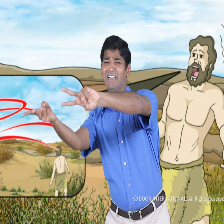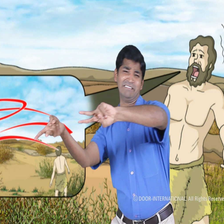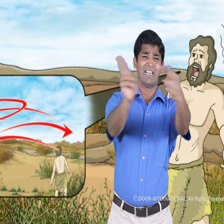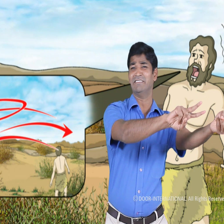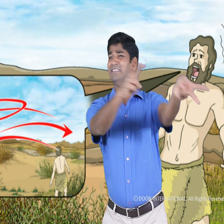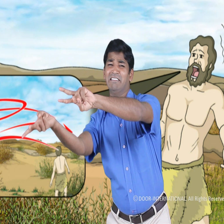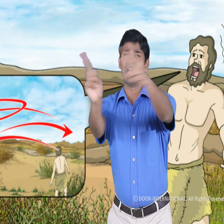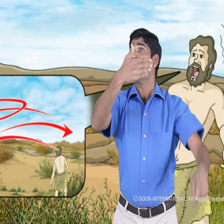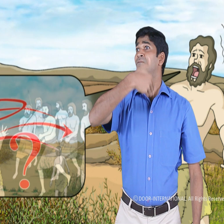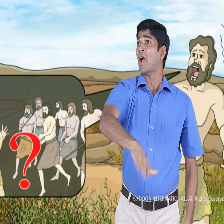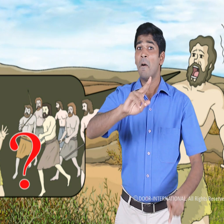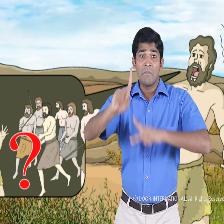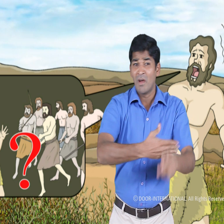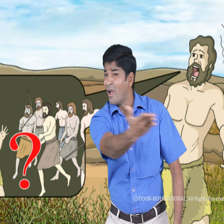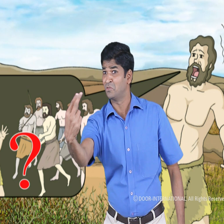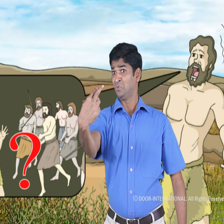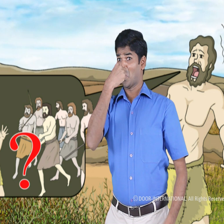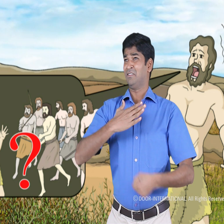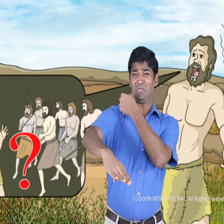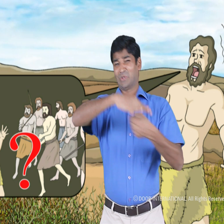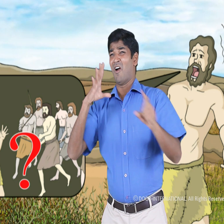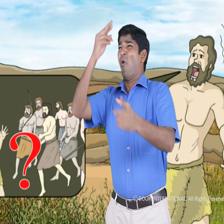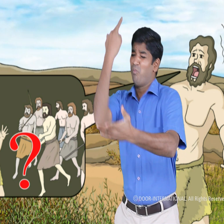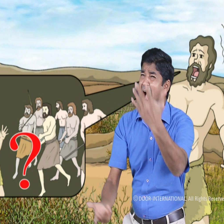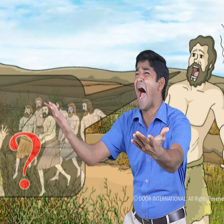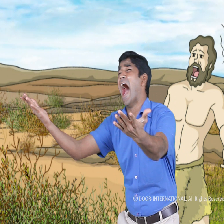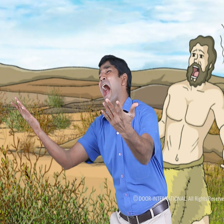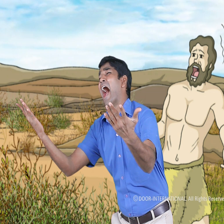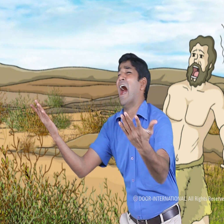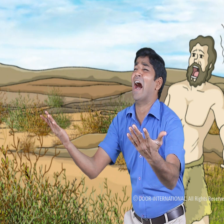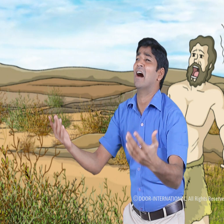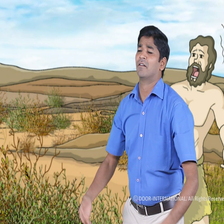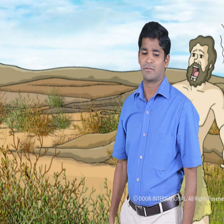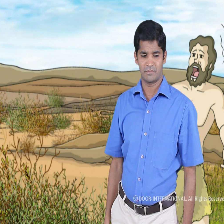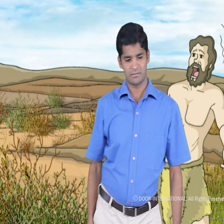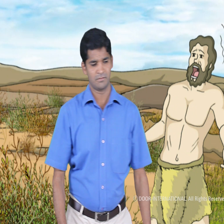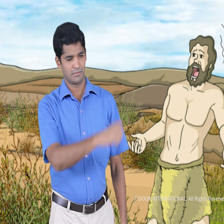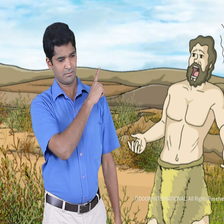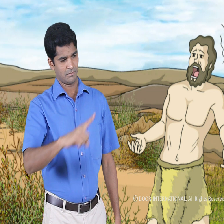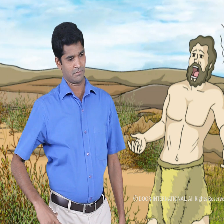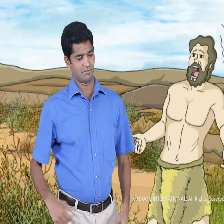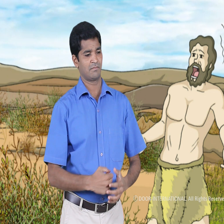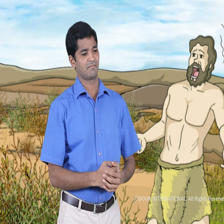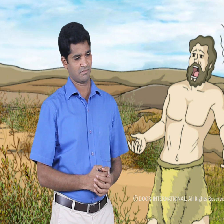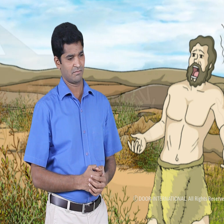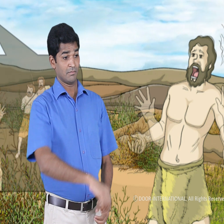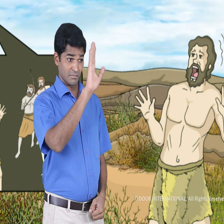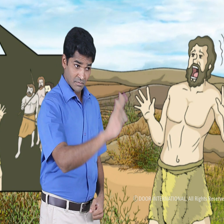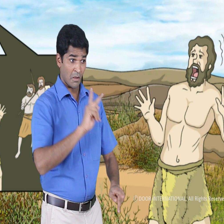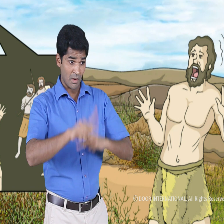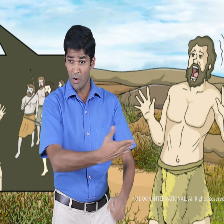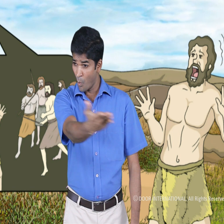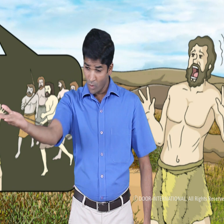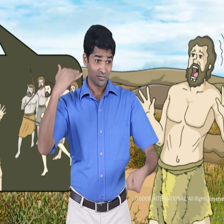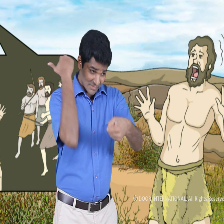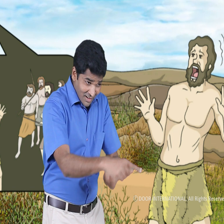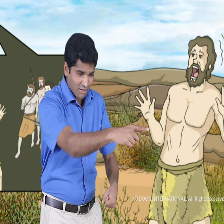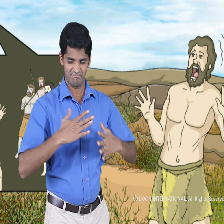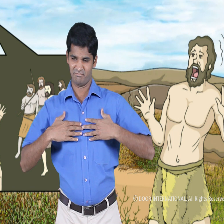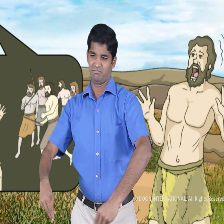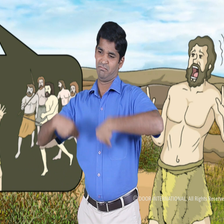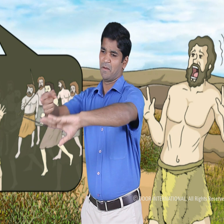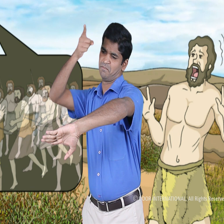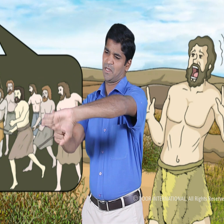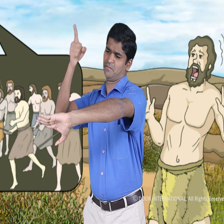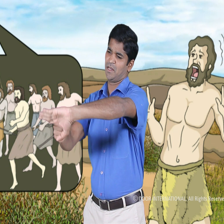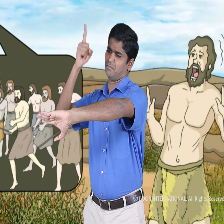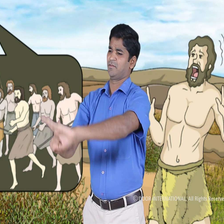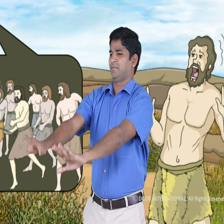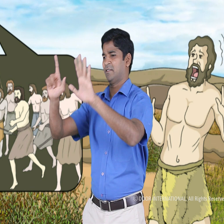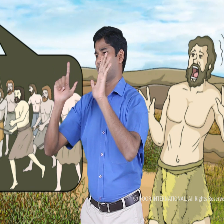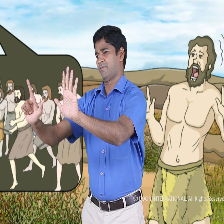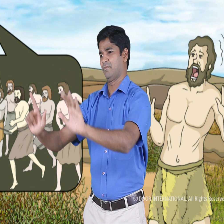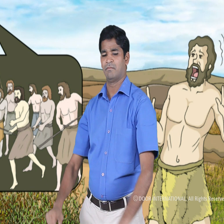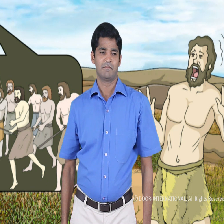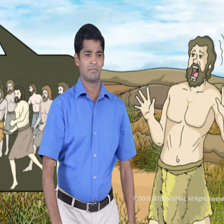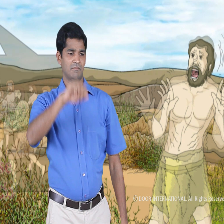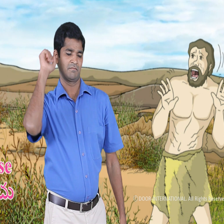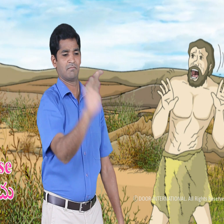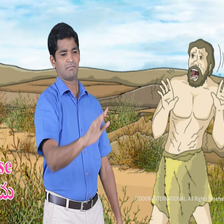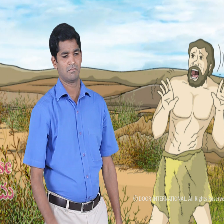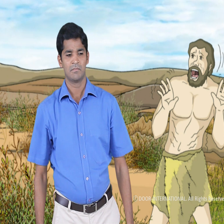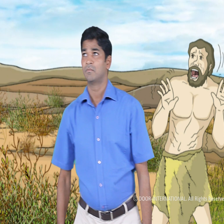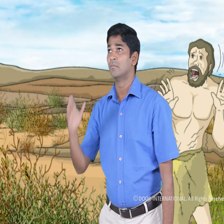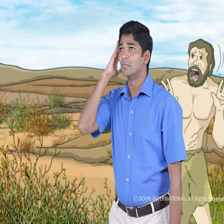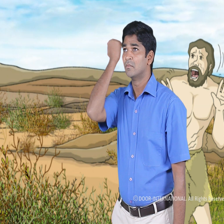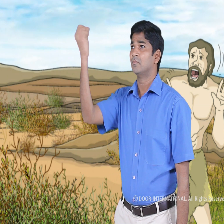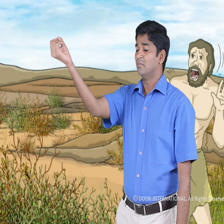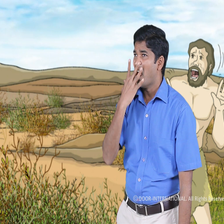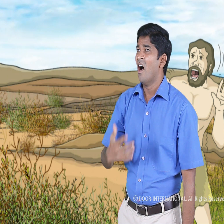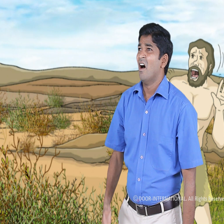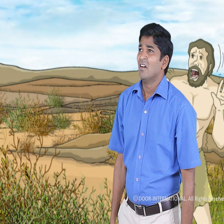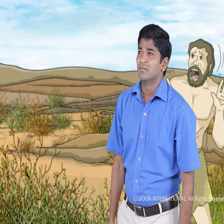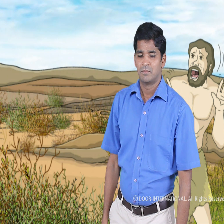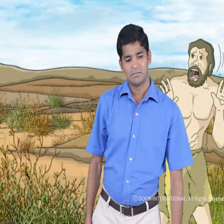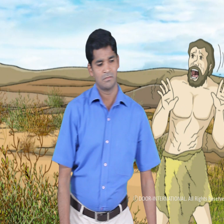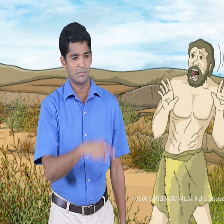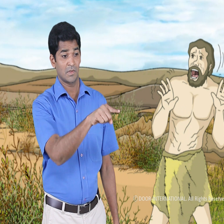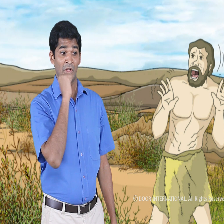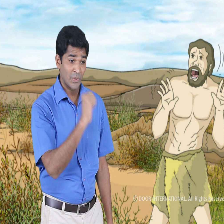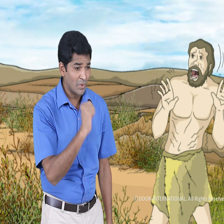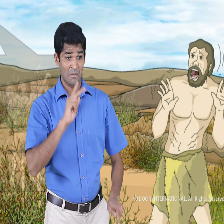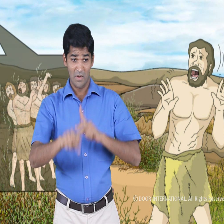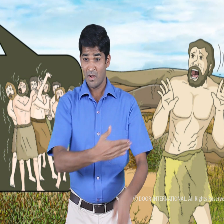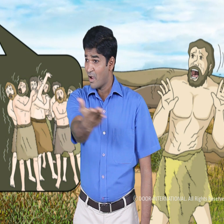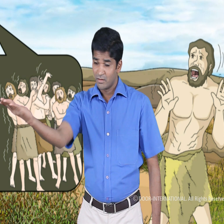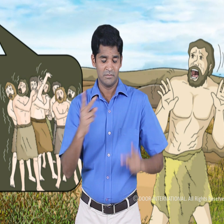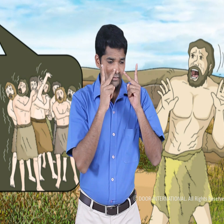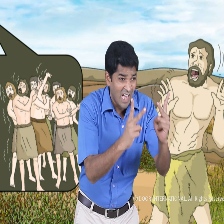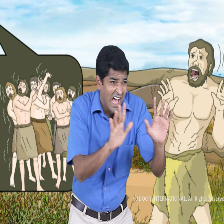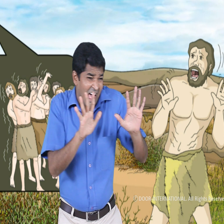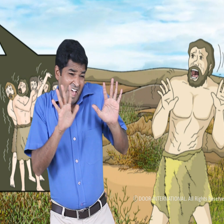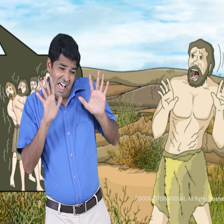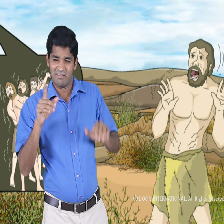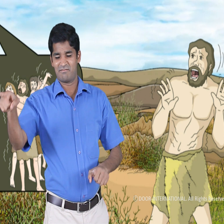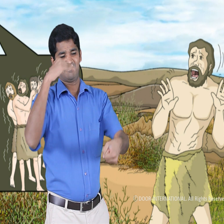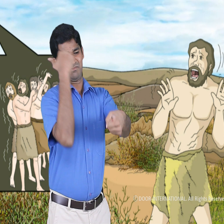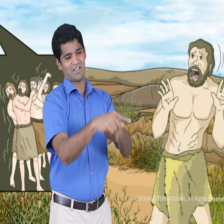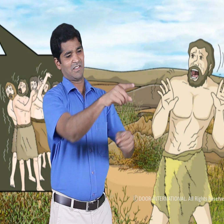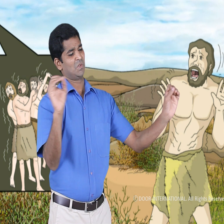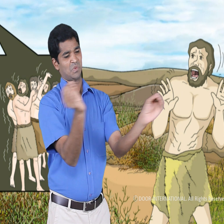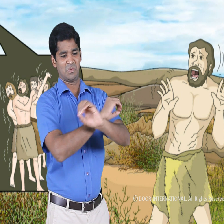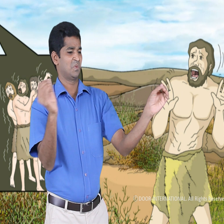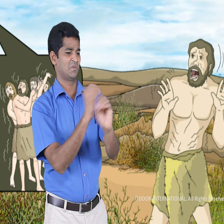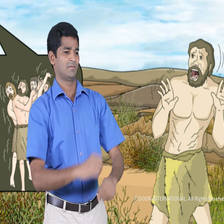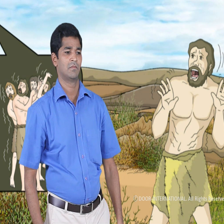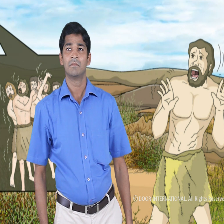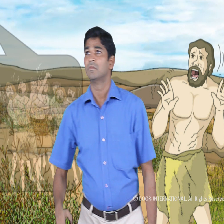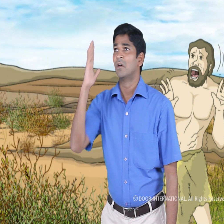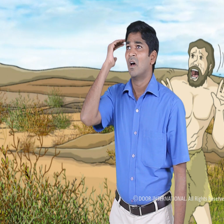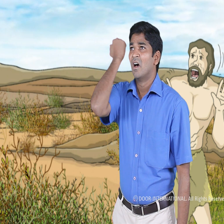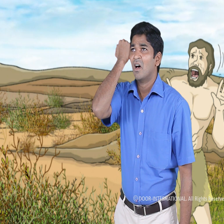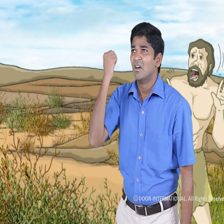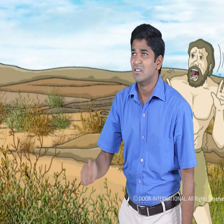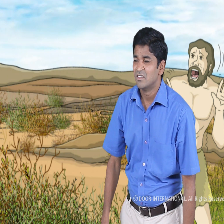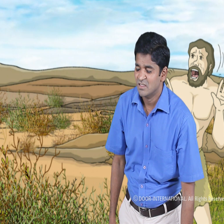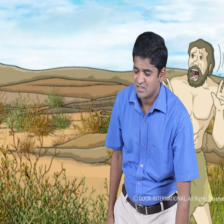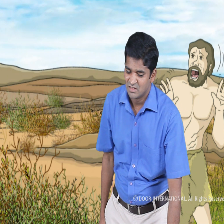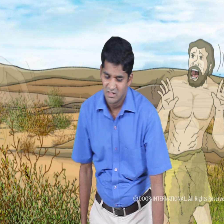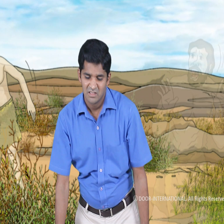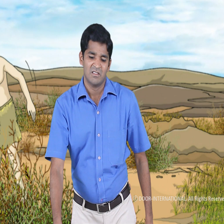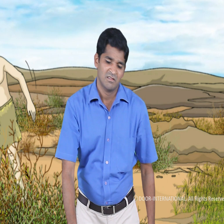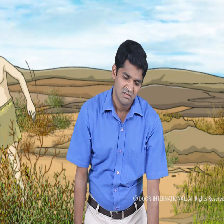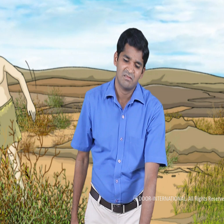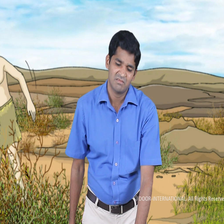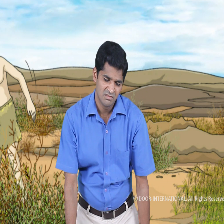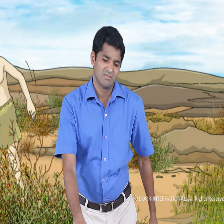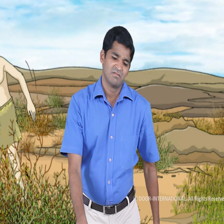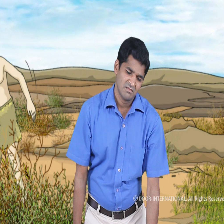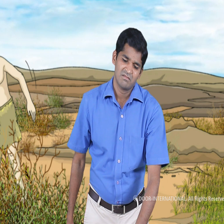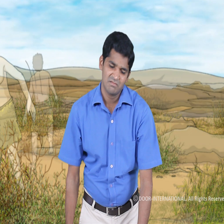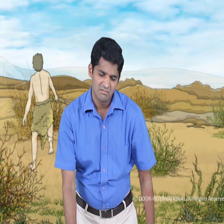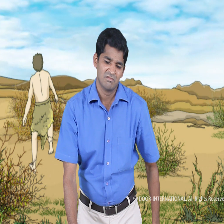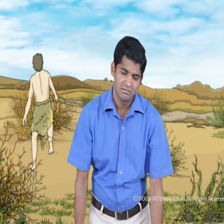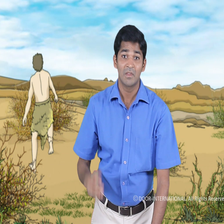I will be a fugitive and a wanderer on the earth, and whoever finds me will kill me.” “Not so!” replied the LORD. “If anyone slays Cain, then Cain will be avenged sevenfold.” And the LORD placed a mark on Cain, so that no one who found him would kill him.